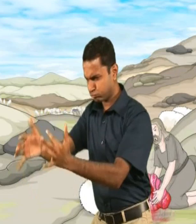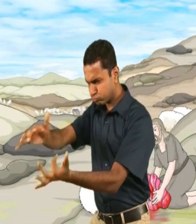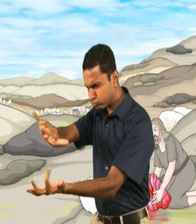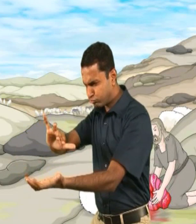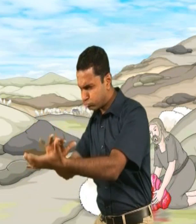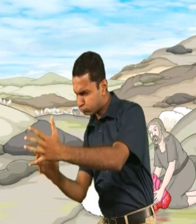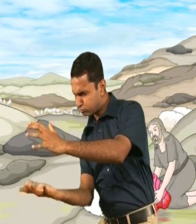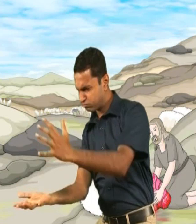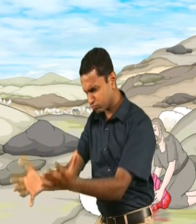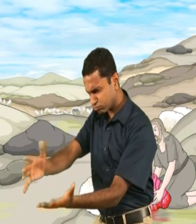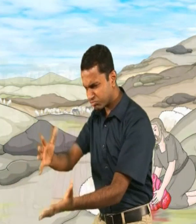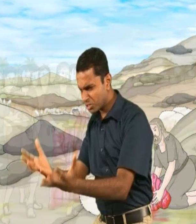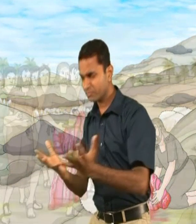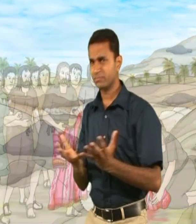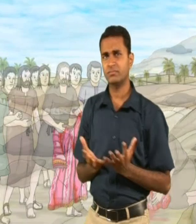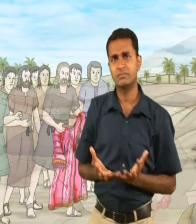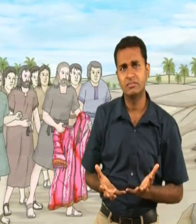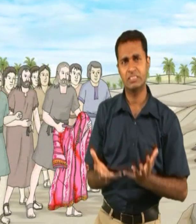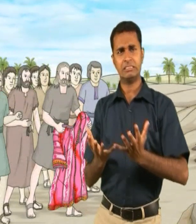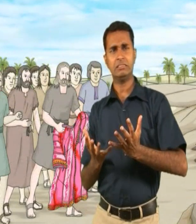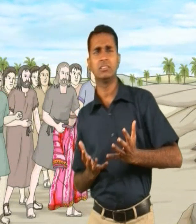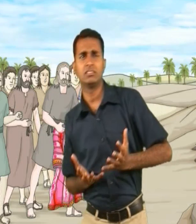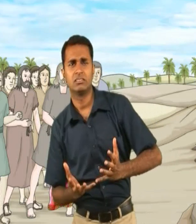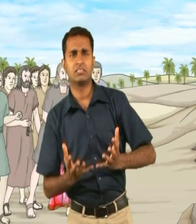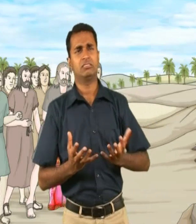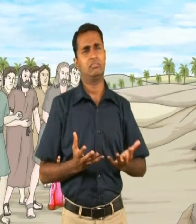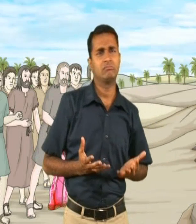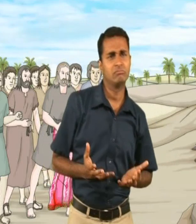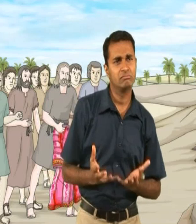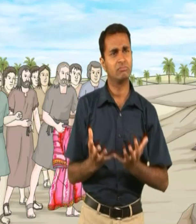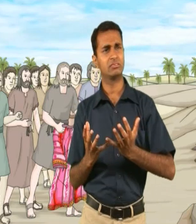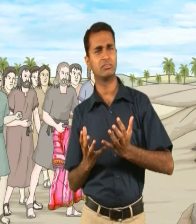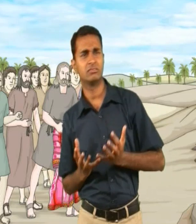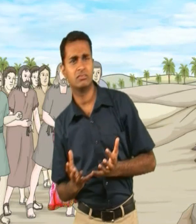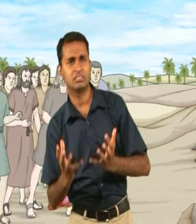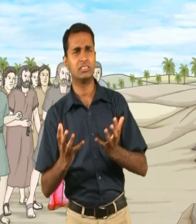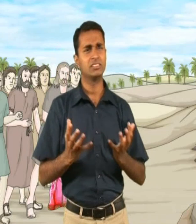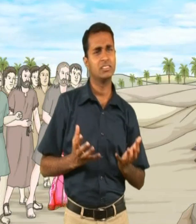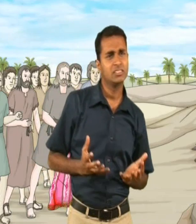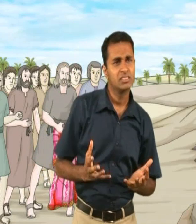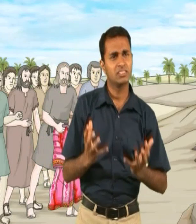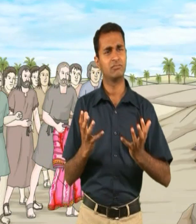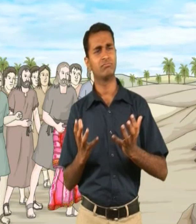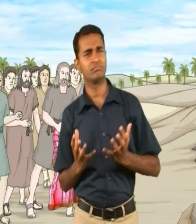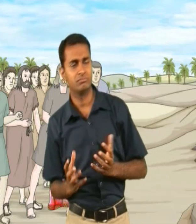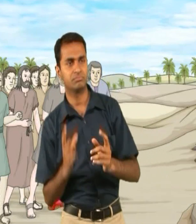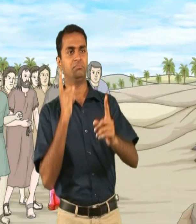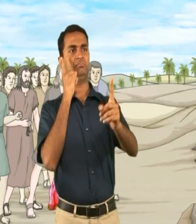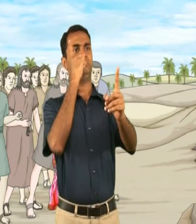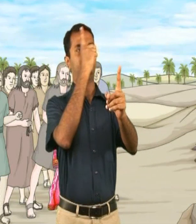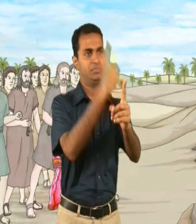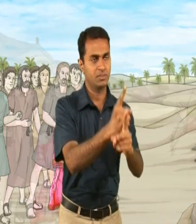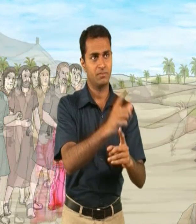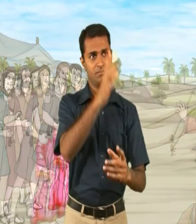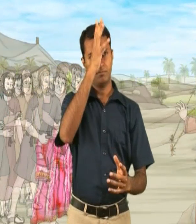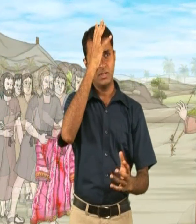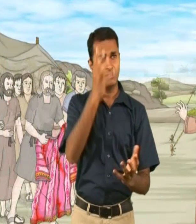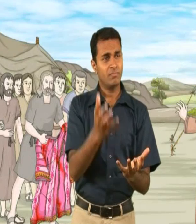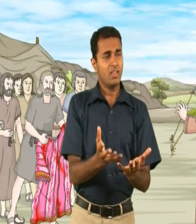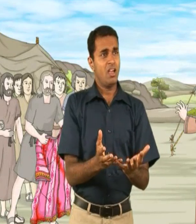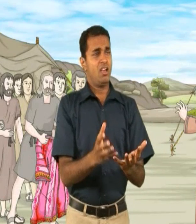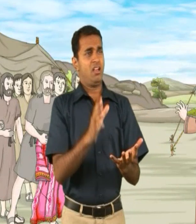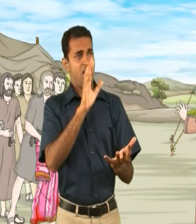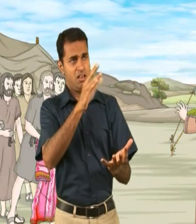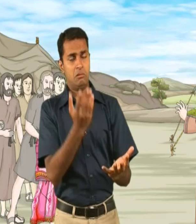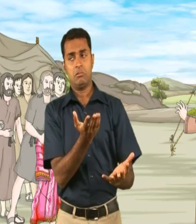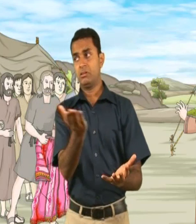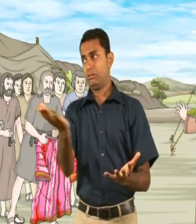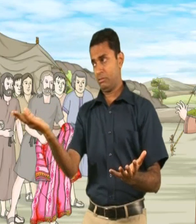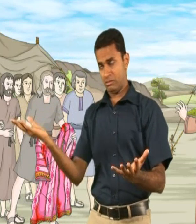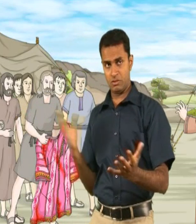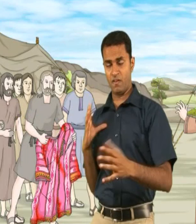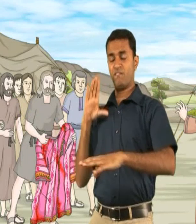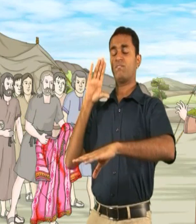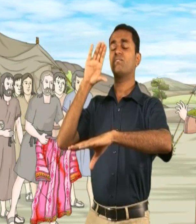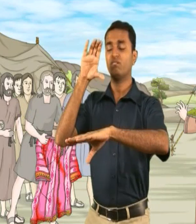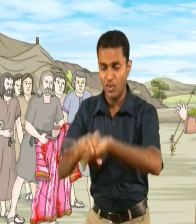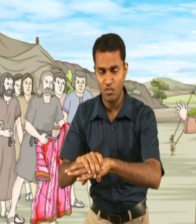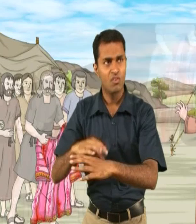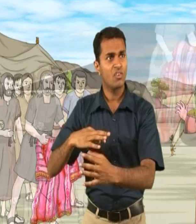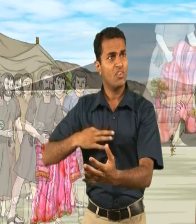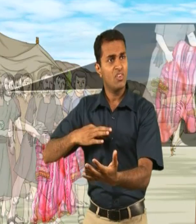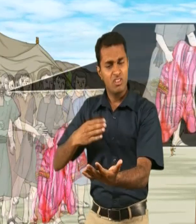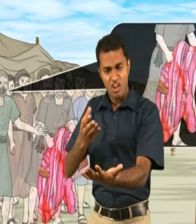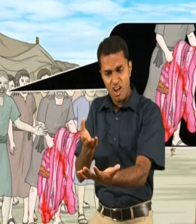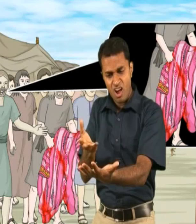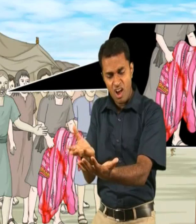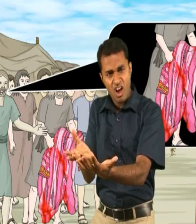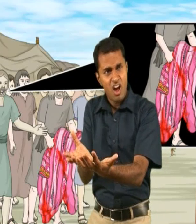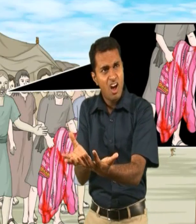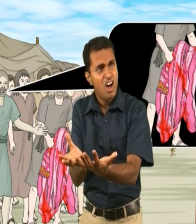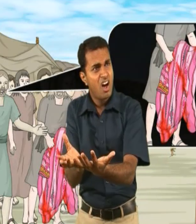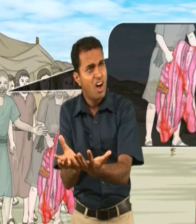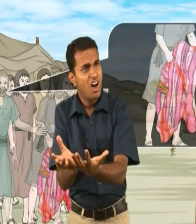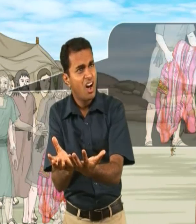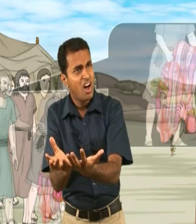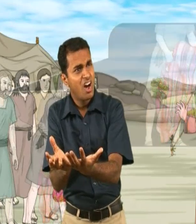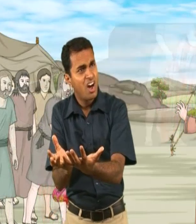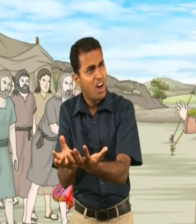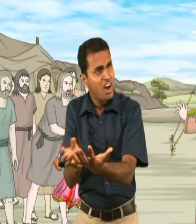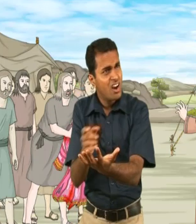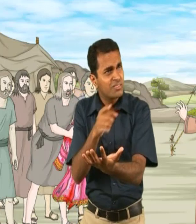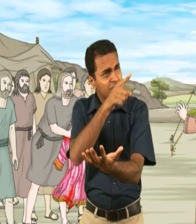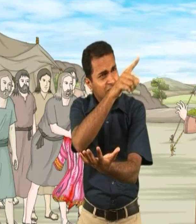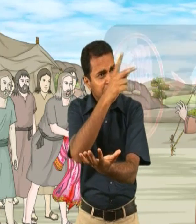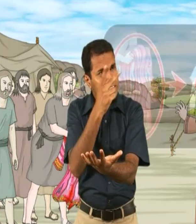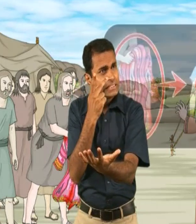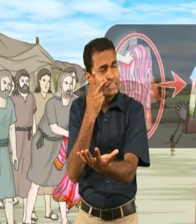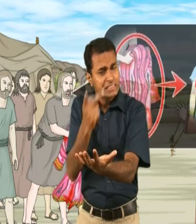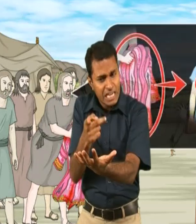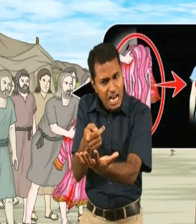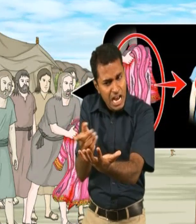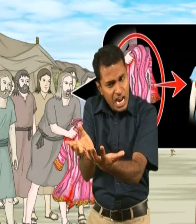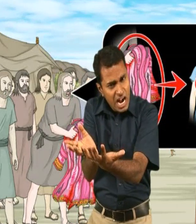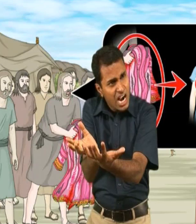They sent the robe of many colors to their father and said, “We found this.